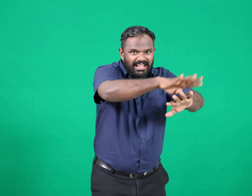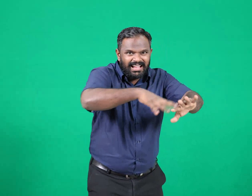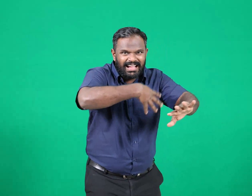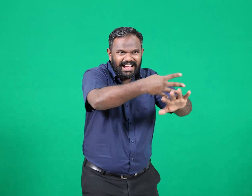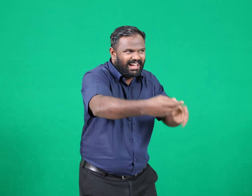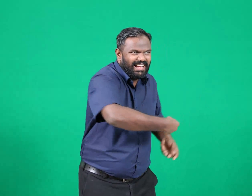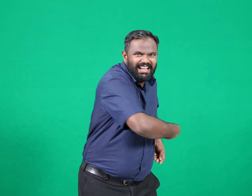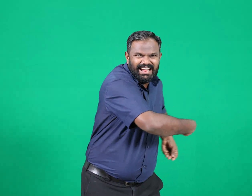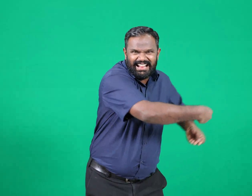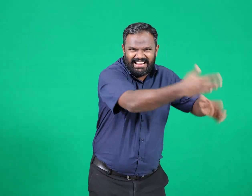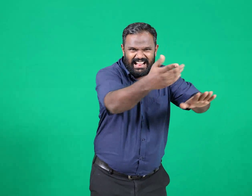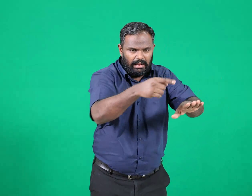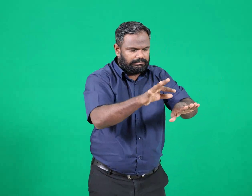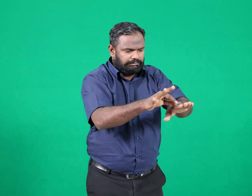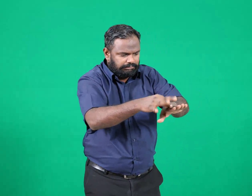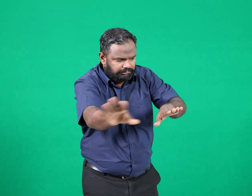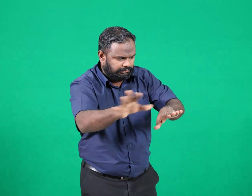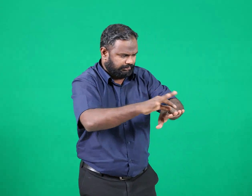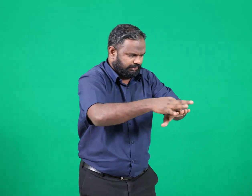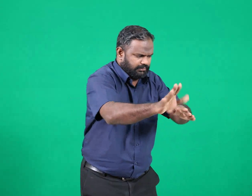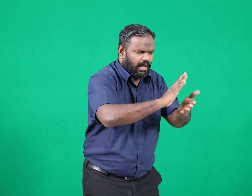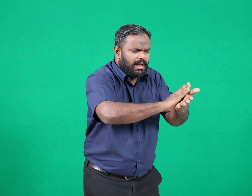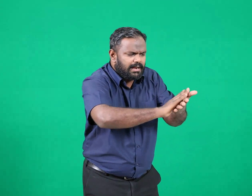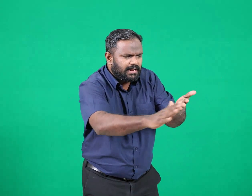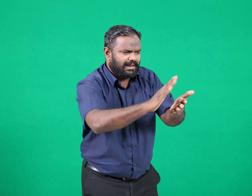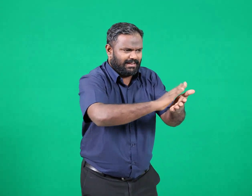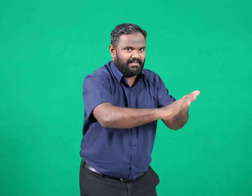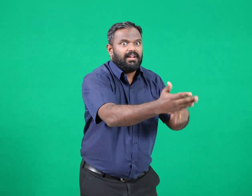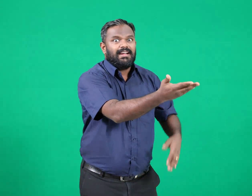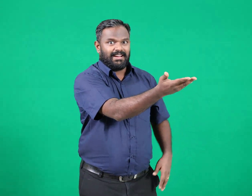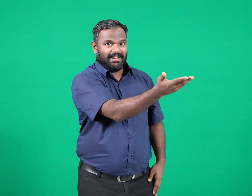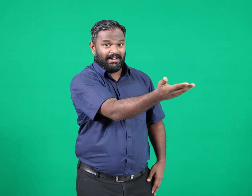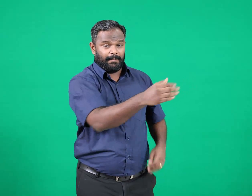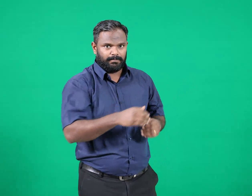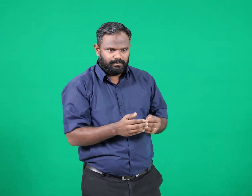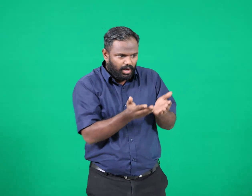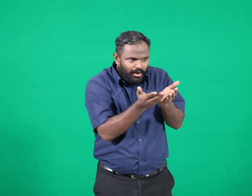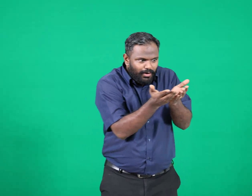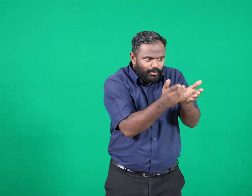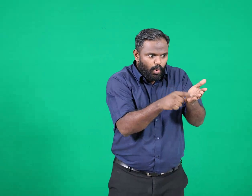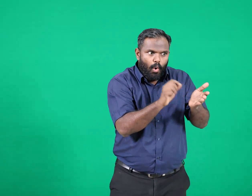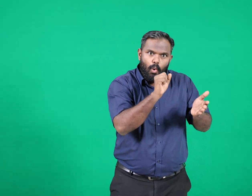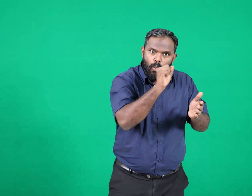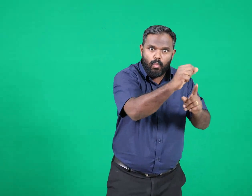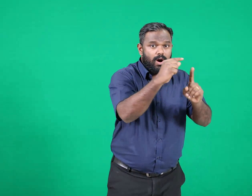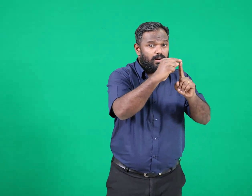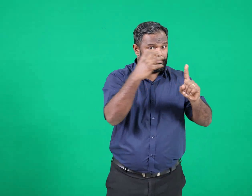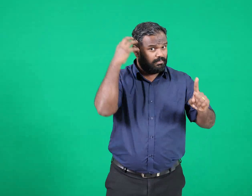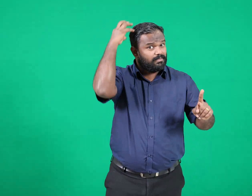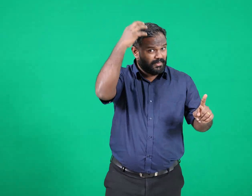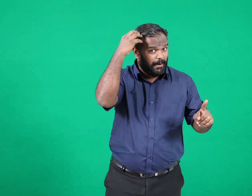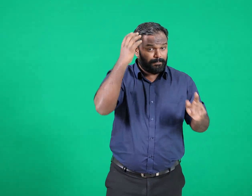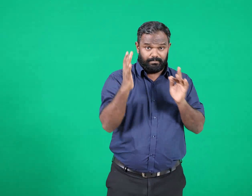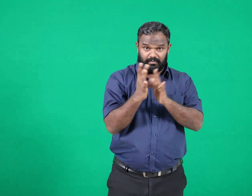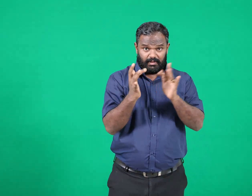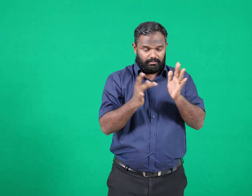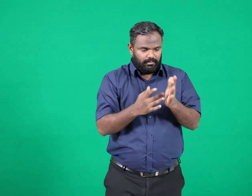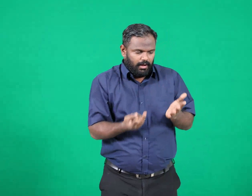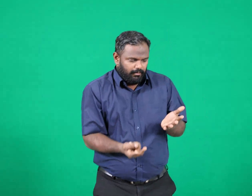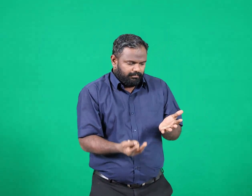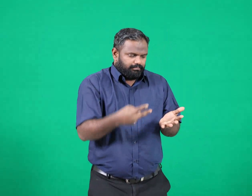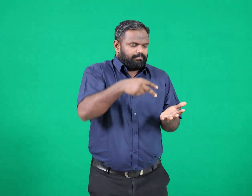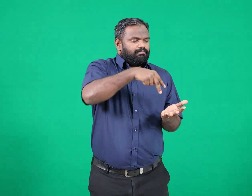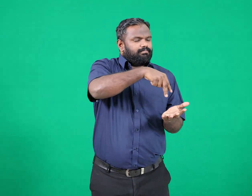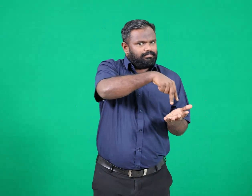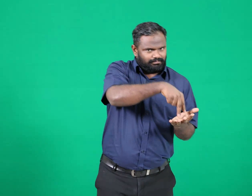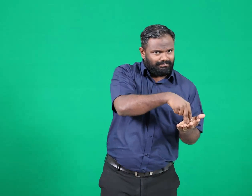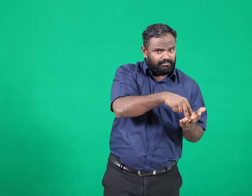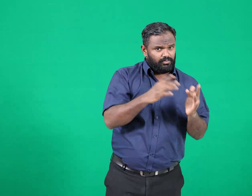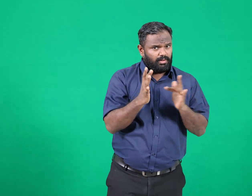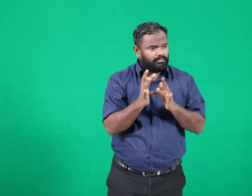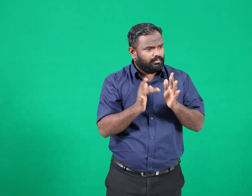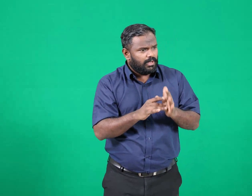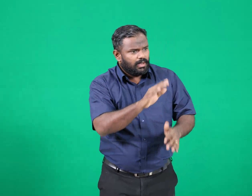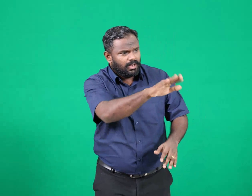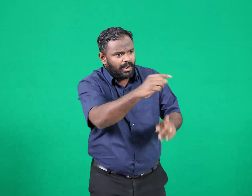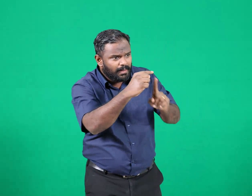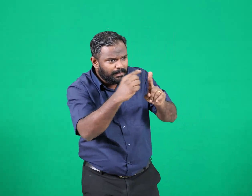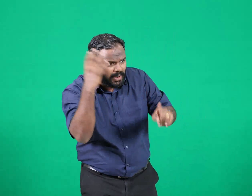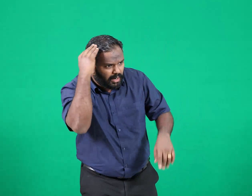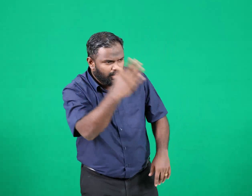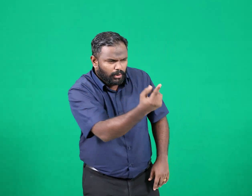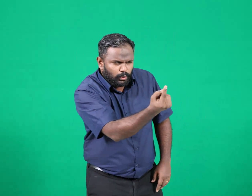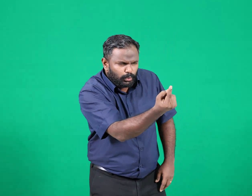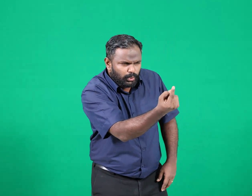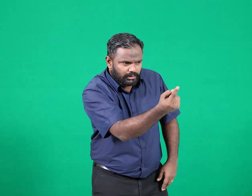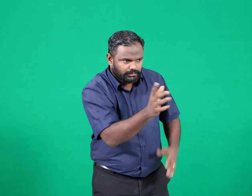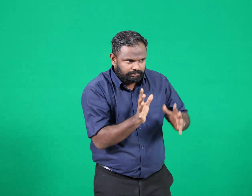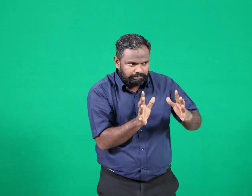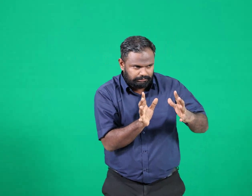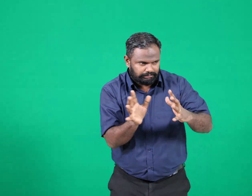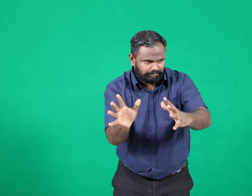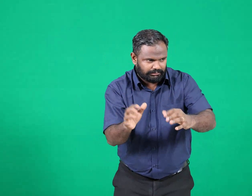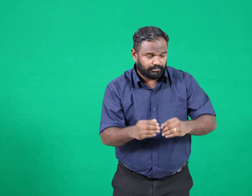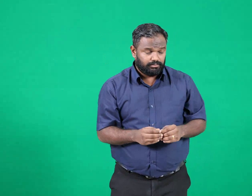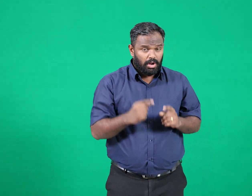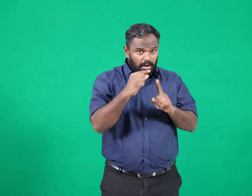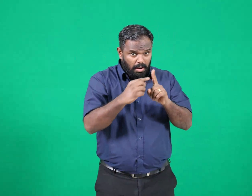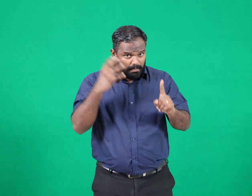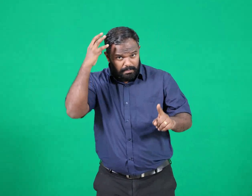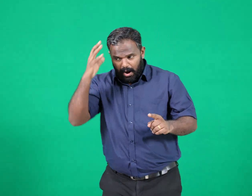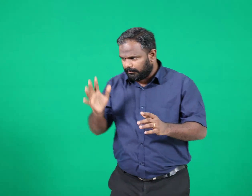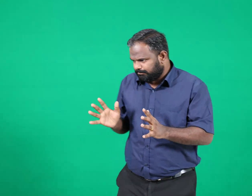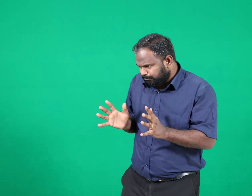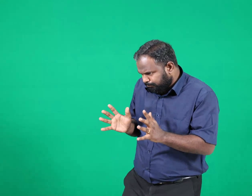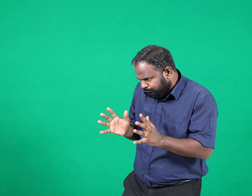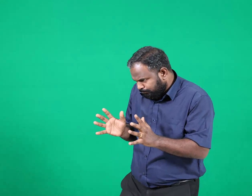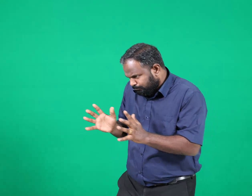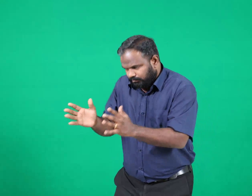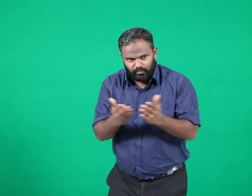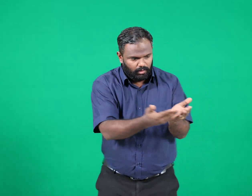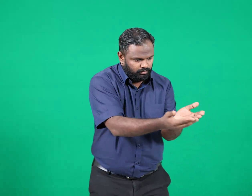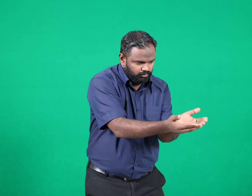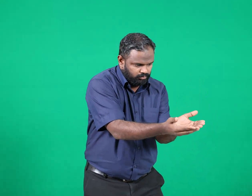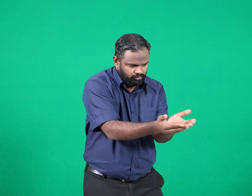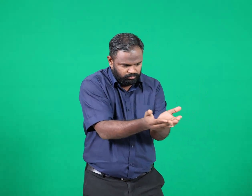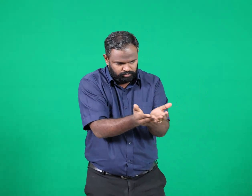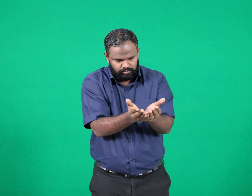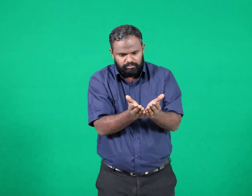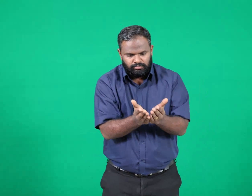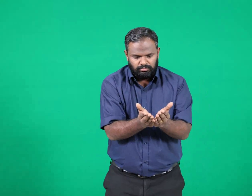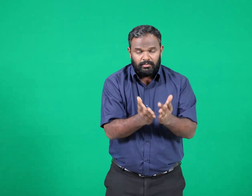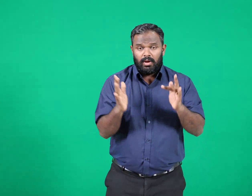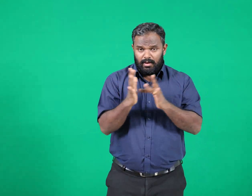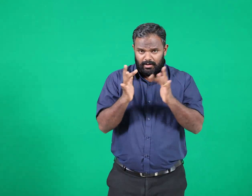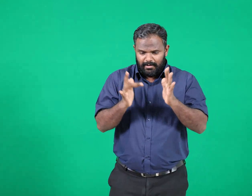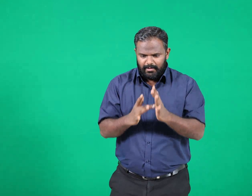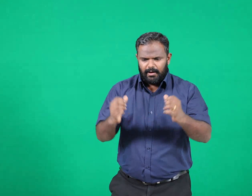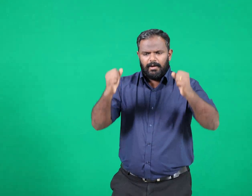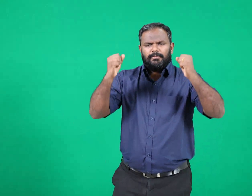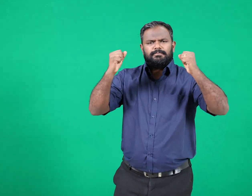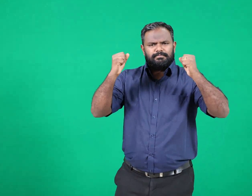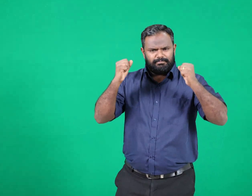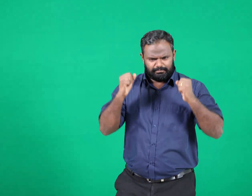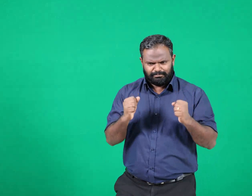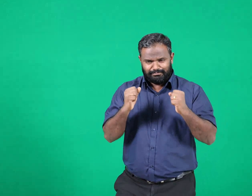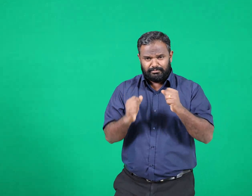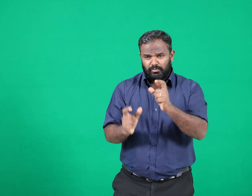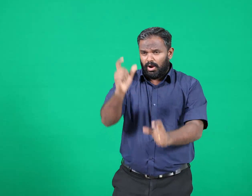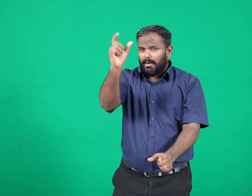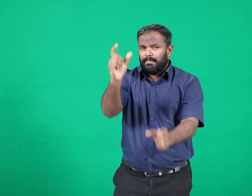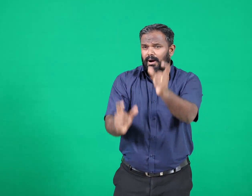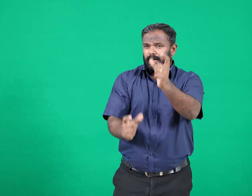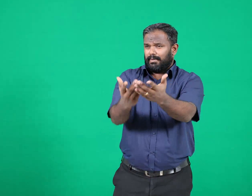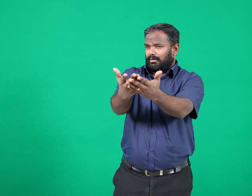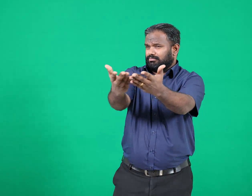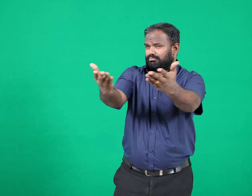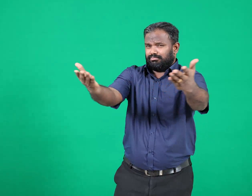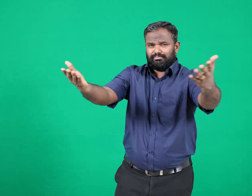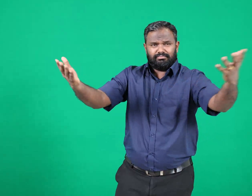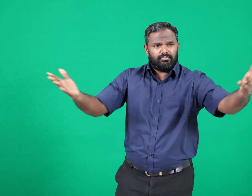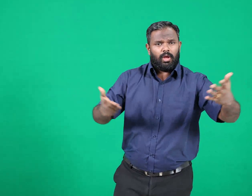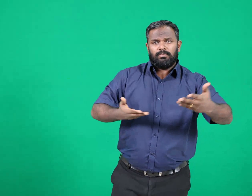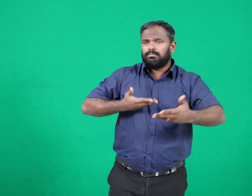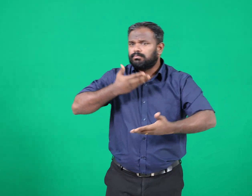Jesus got into the boat belonging to Simon and asked him to put out a little from shore.